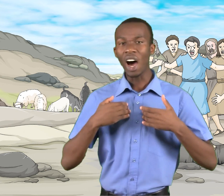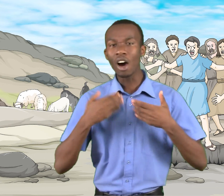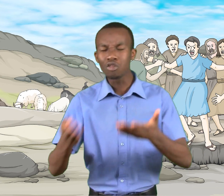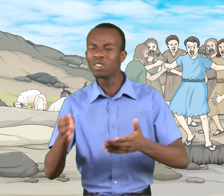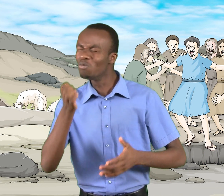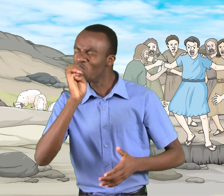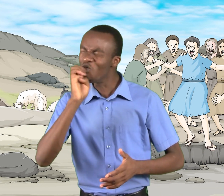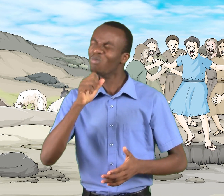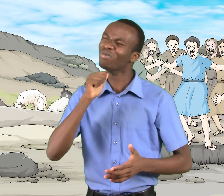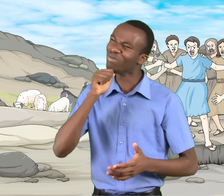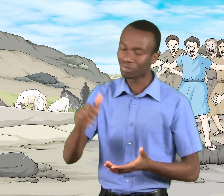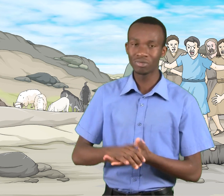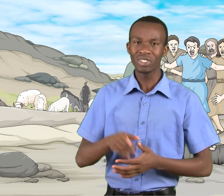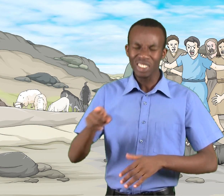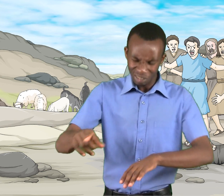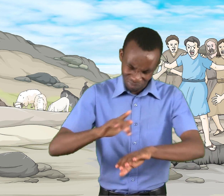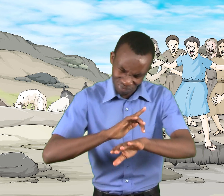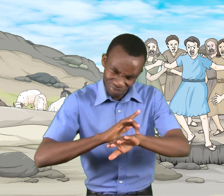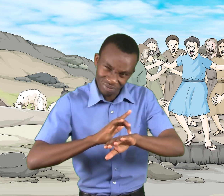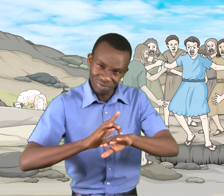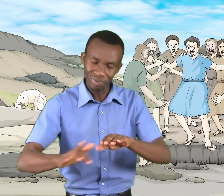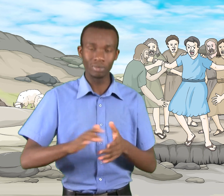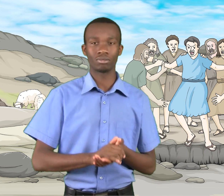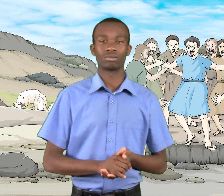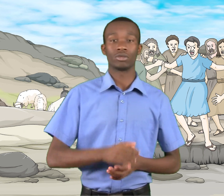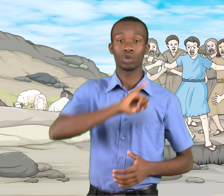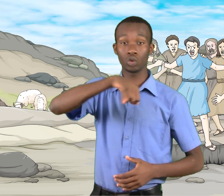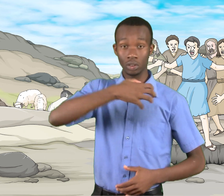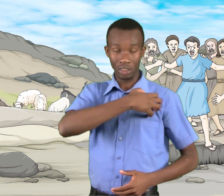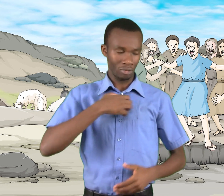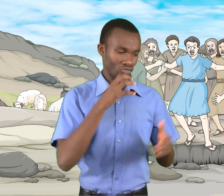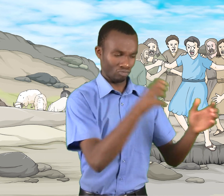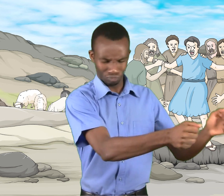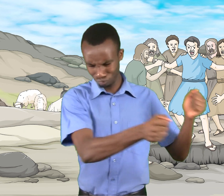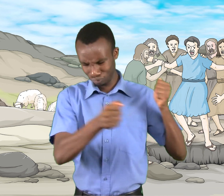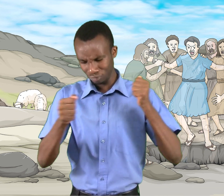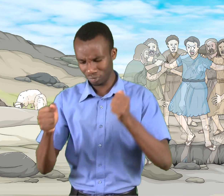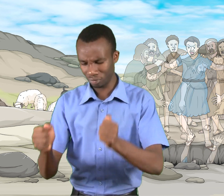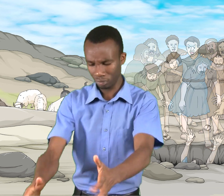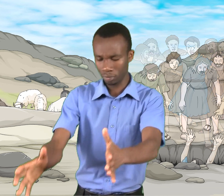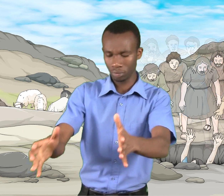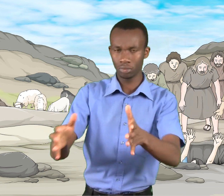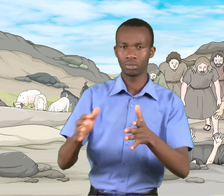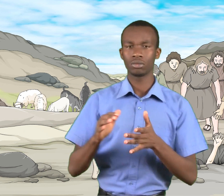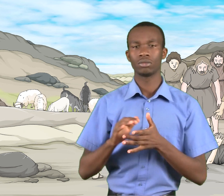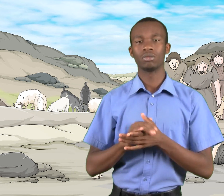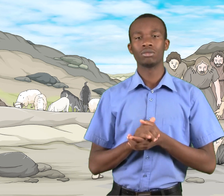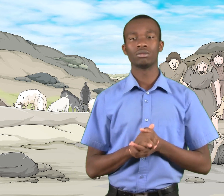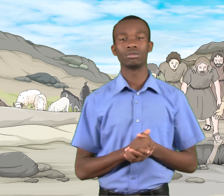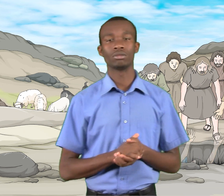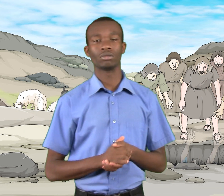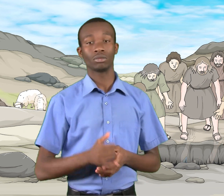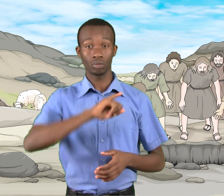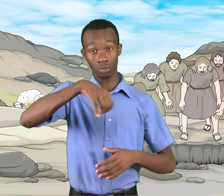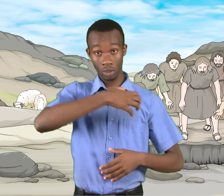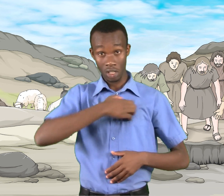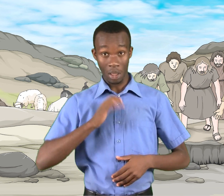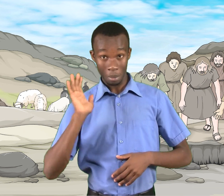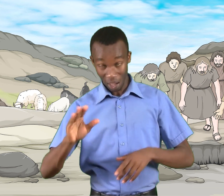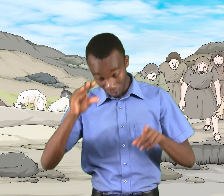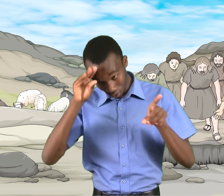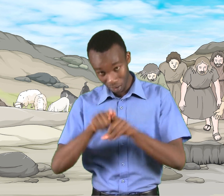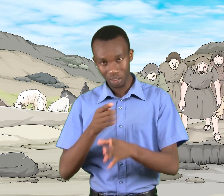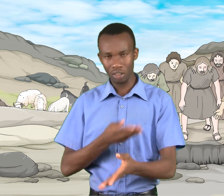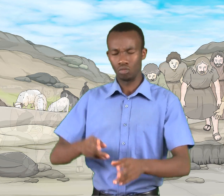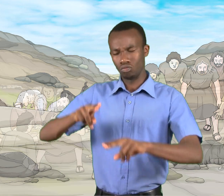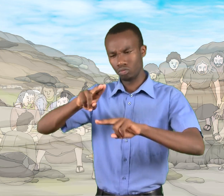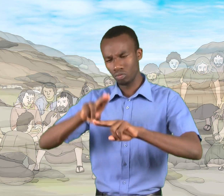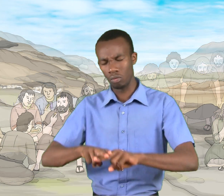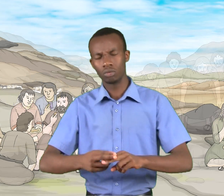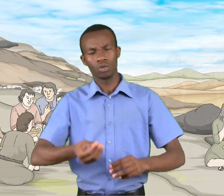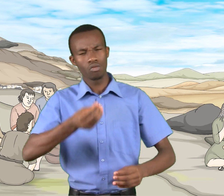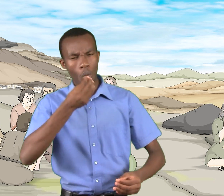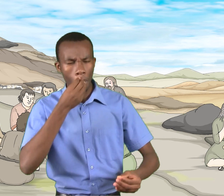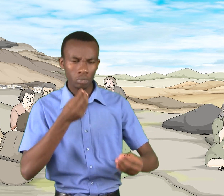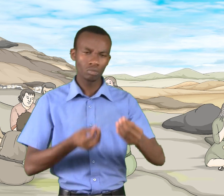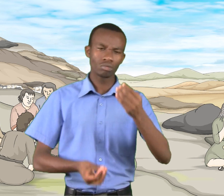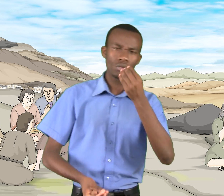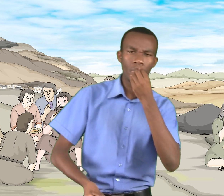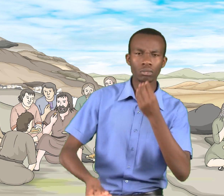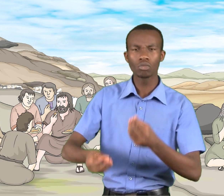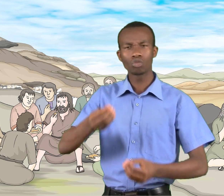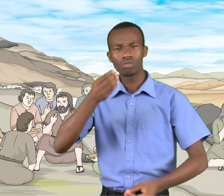Now the pit was empty, with no water in it.